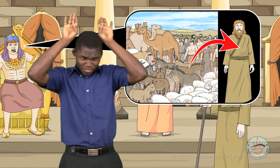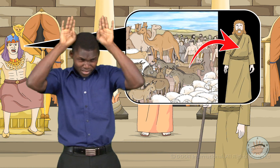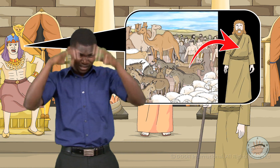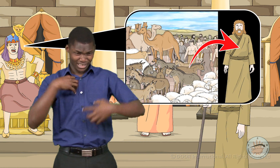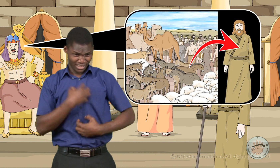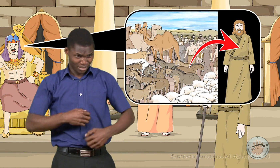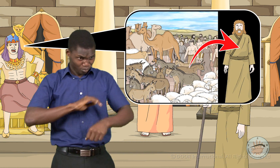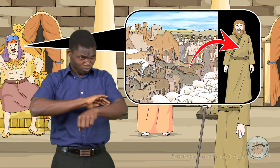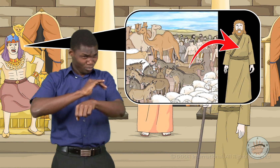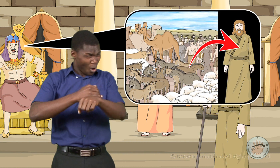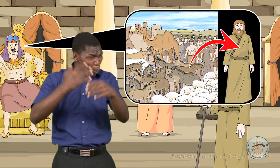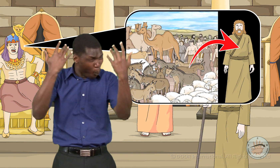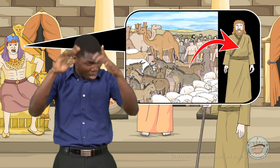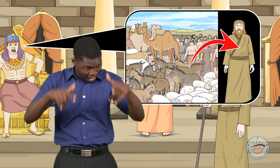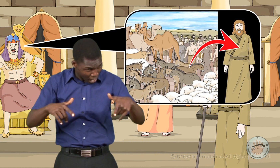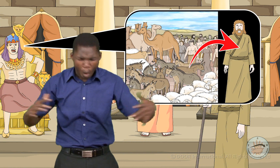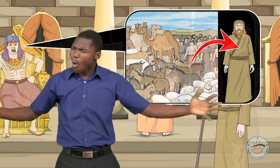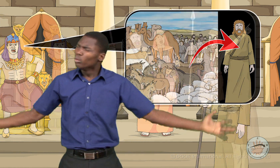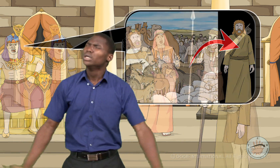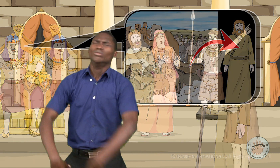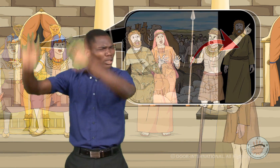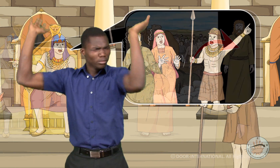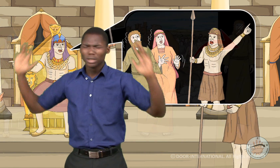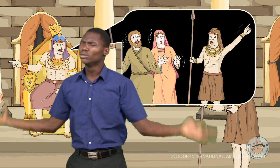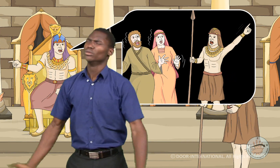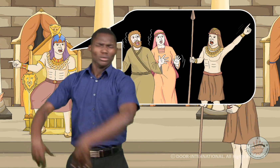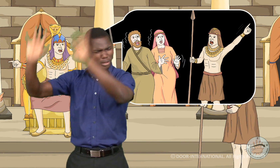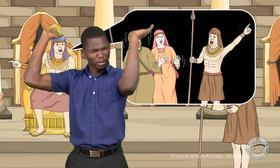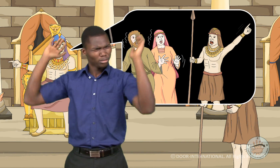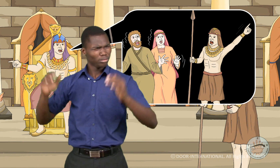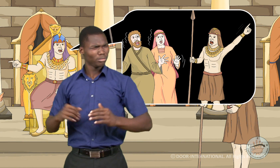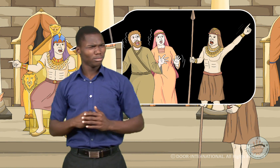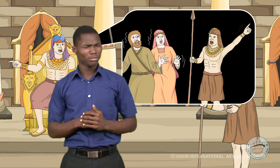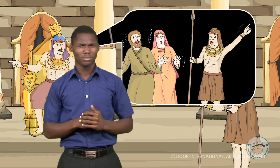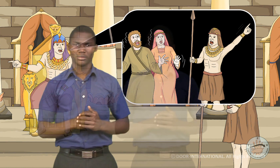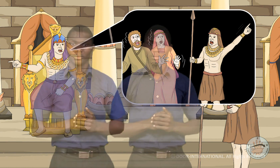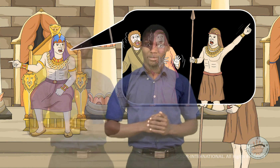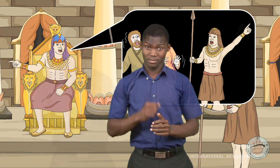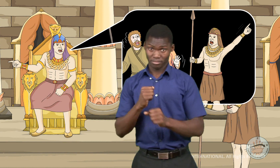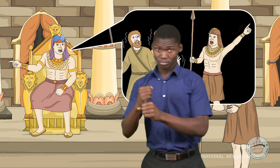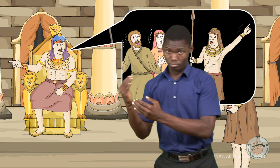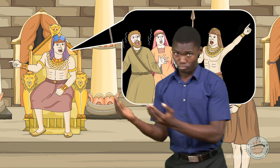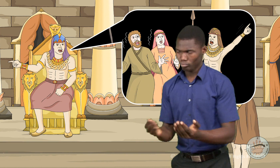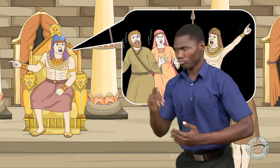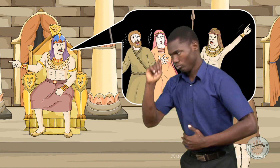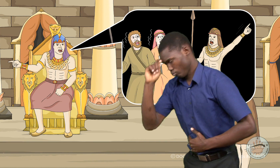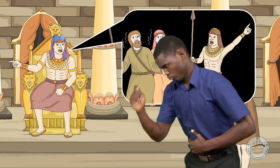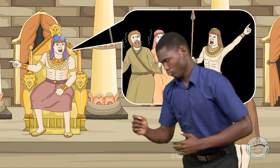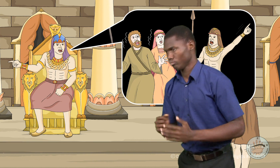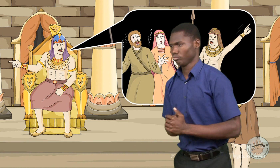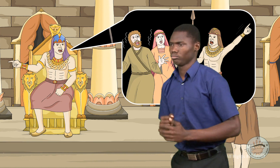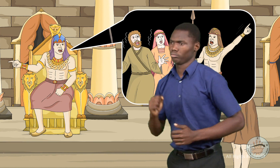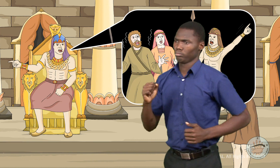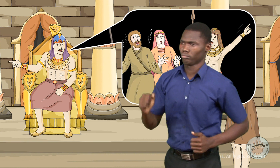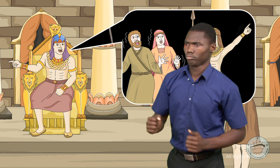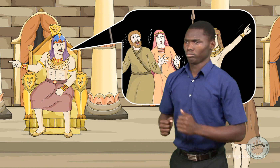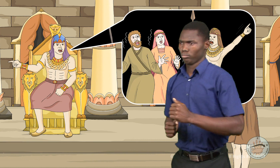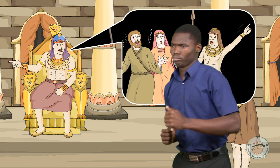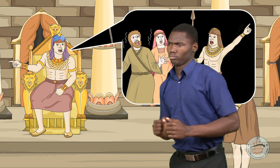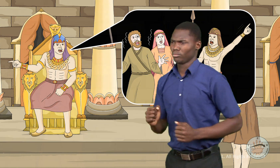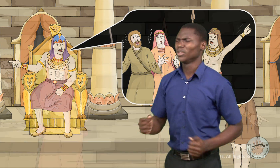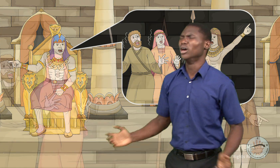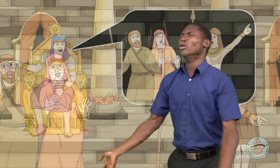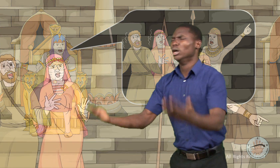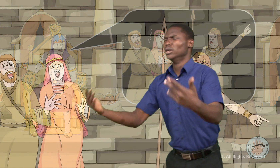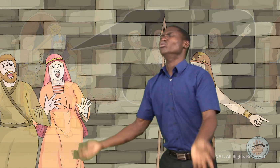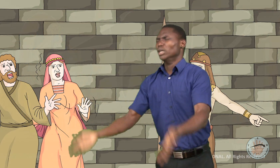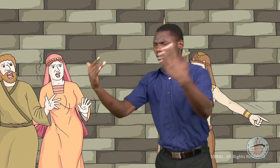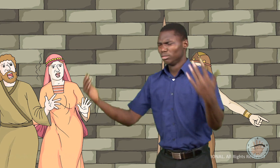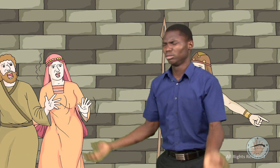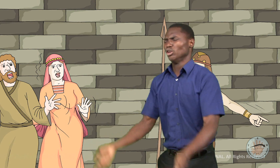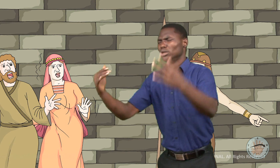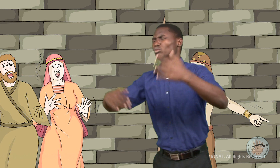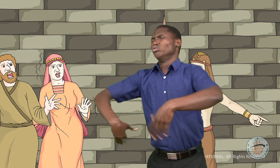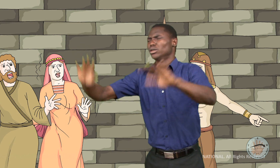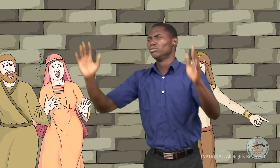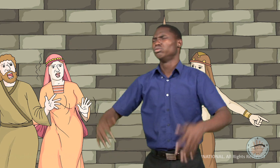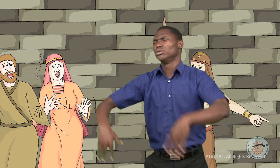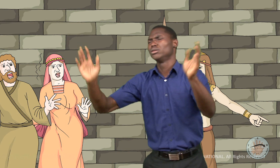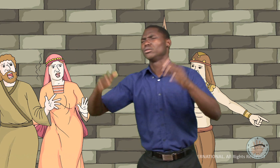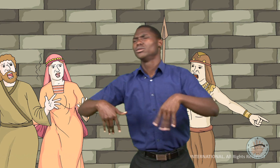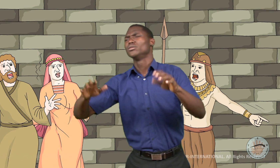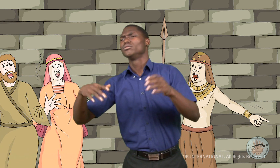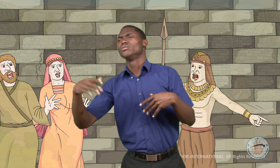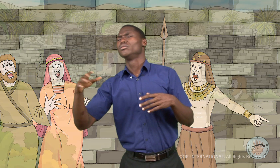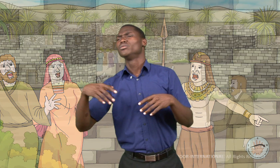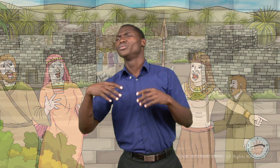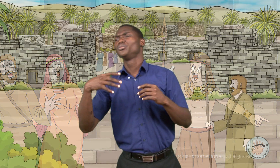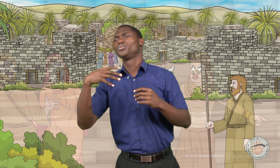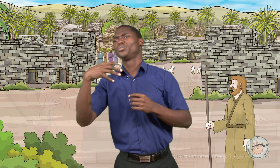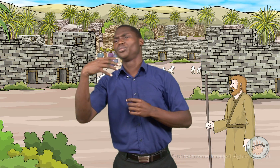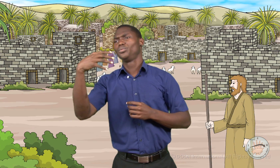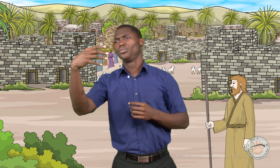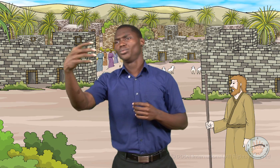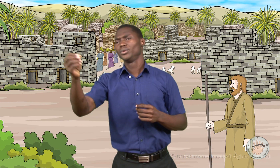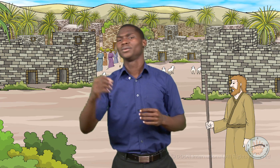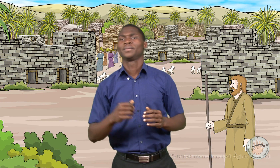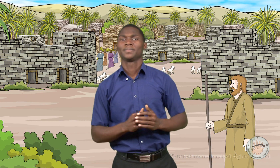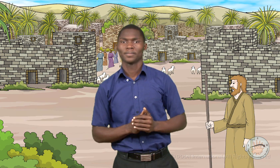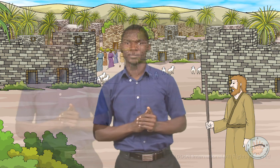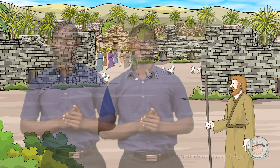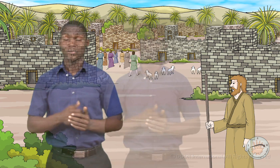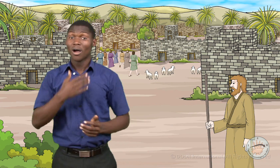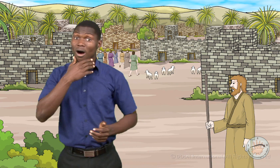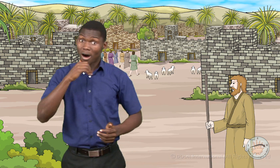Then Pharaoh gave his men orders concerning Abram, and they sent him away with his wife and all his possessions.